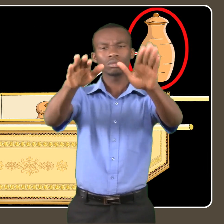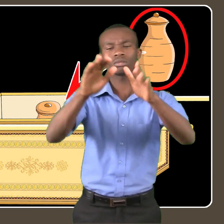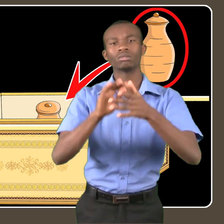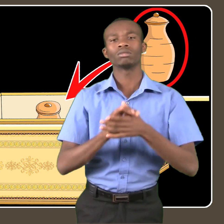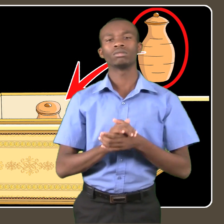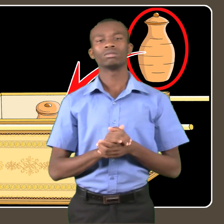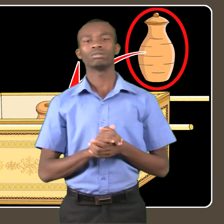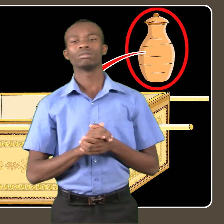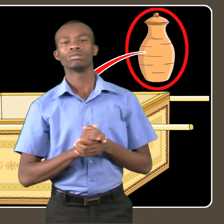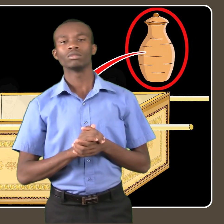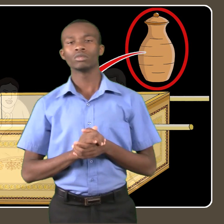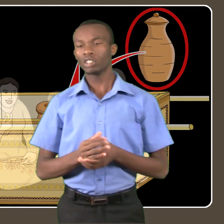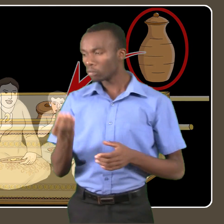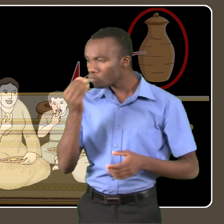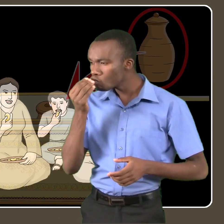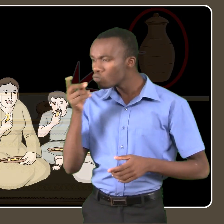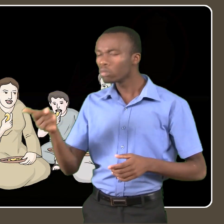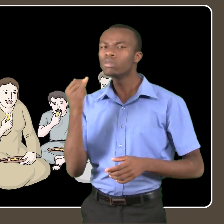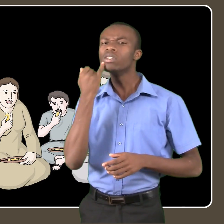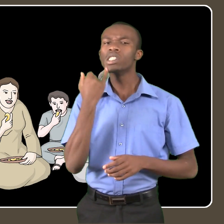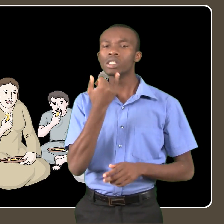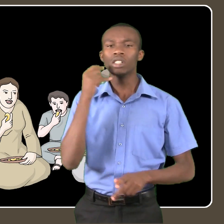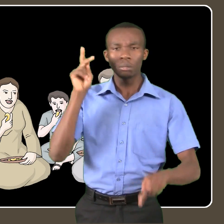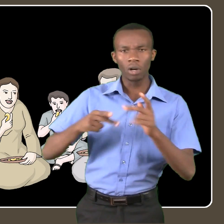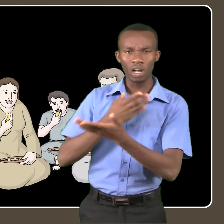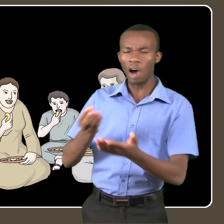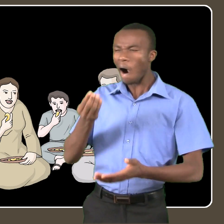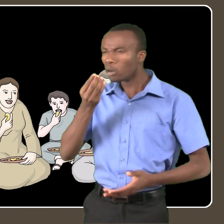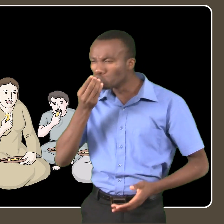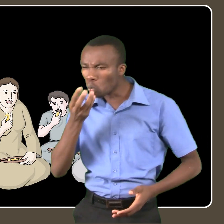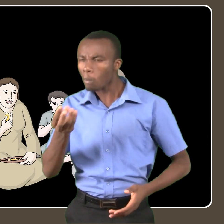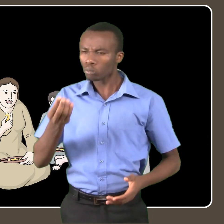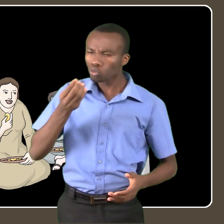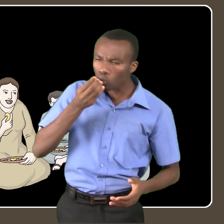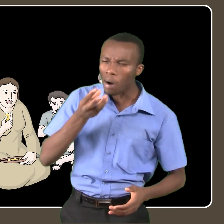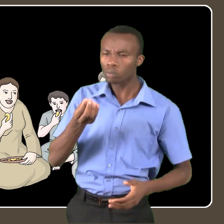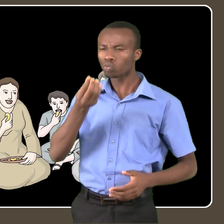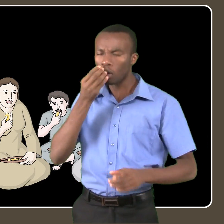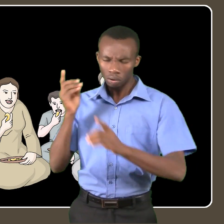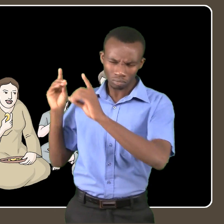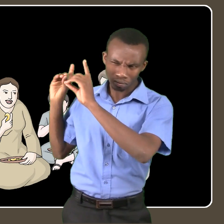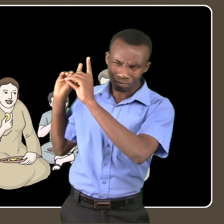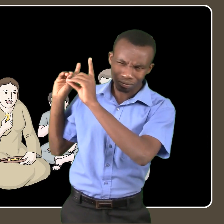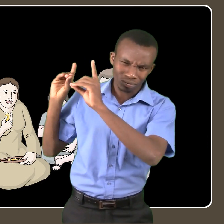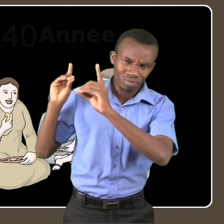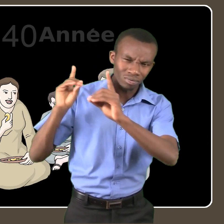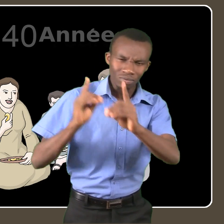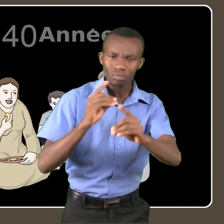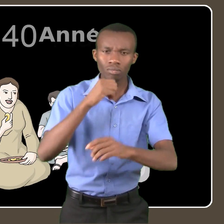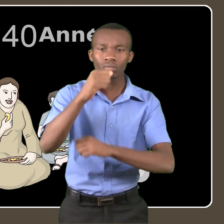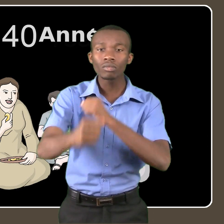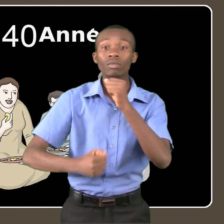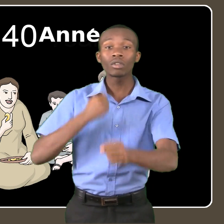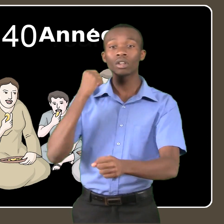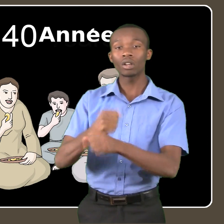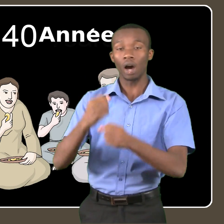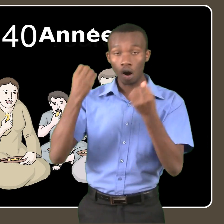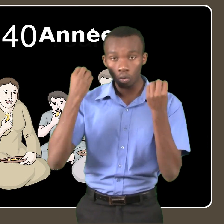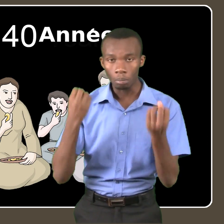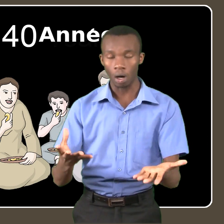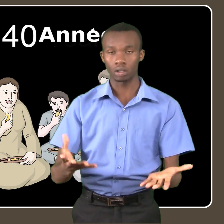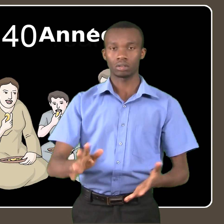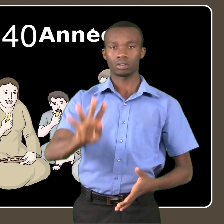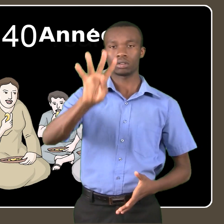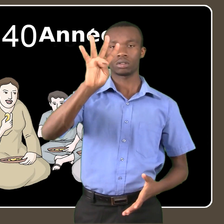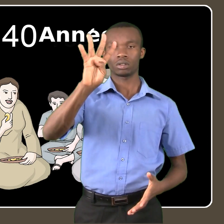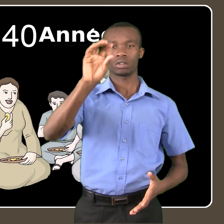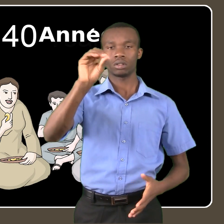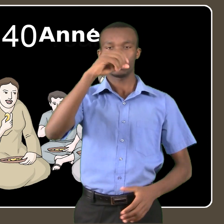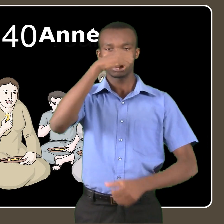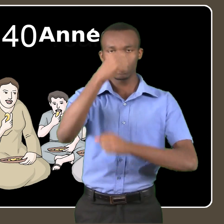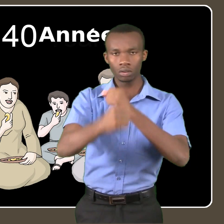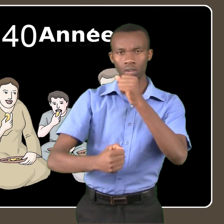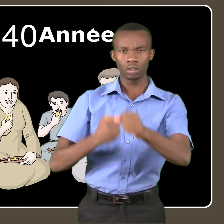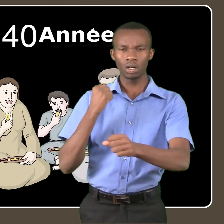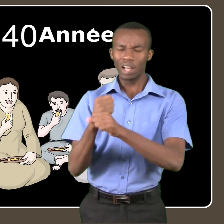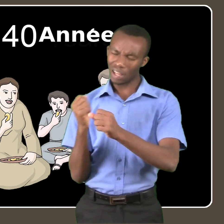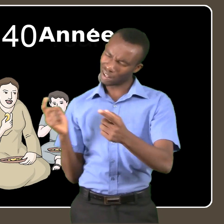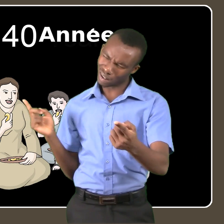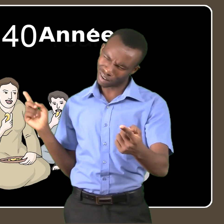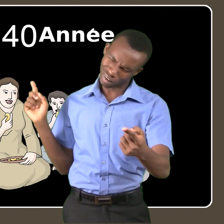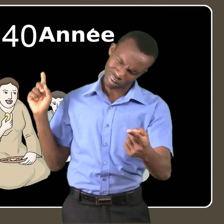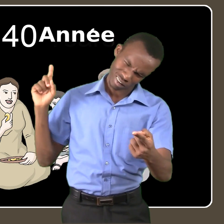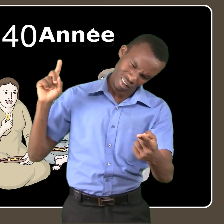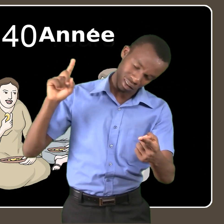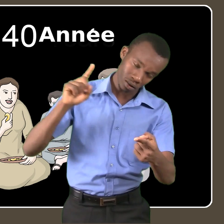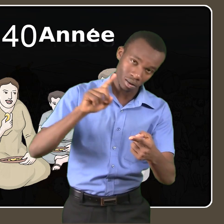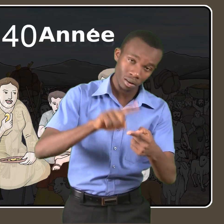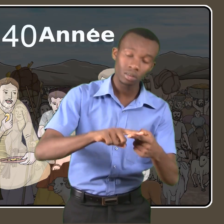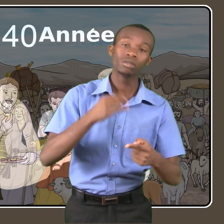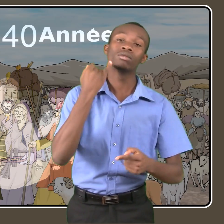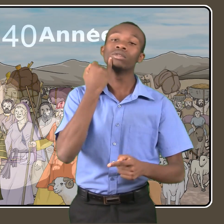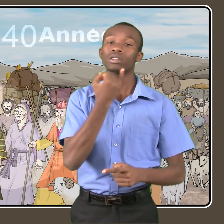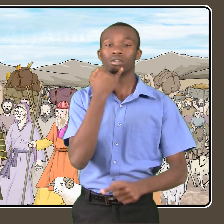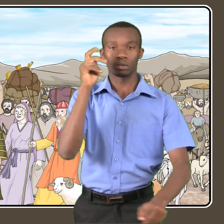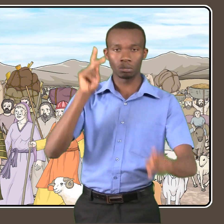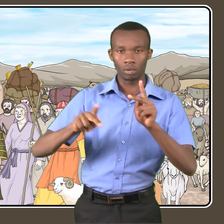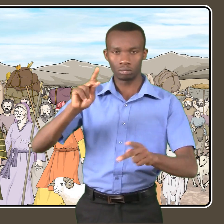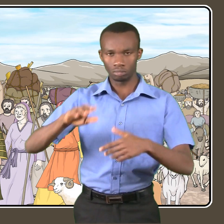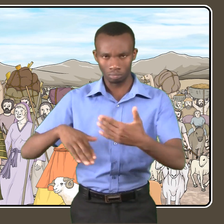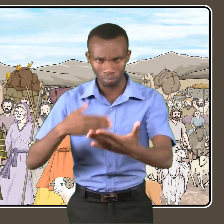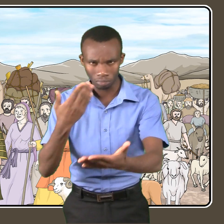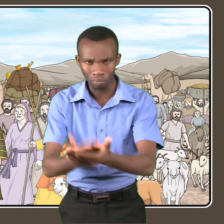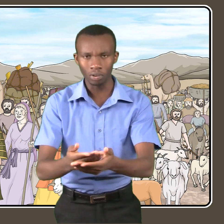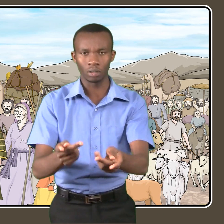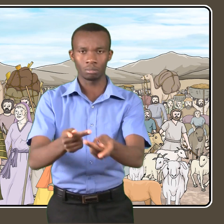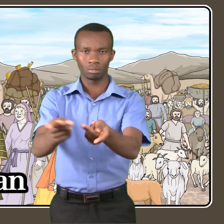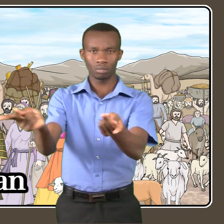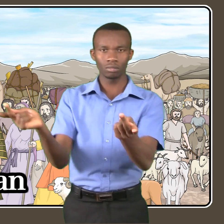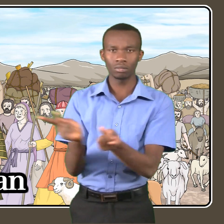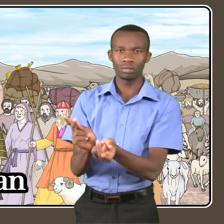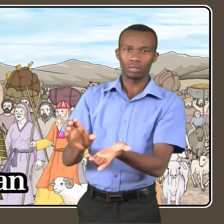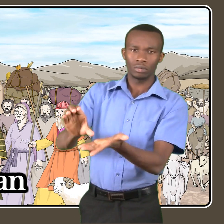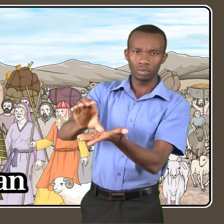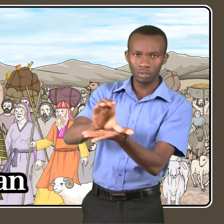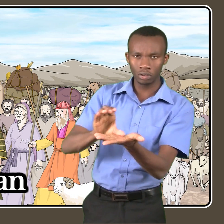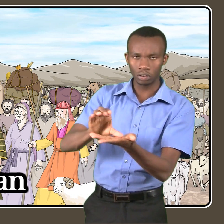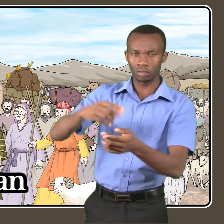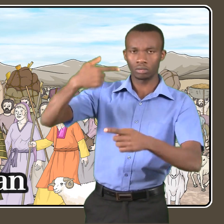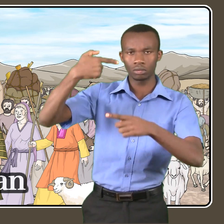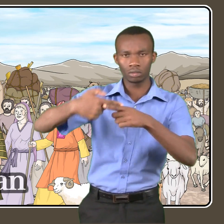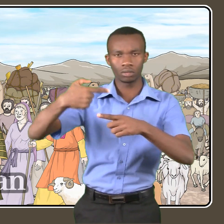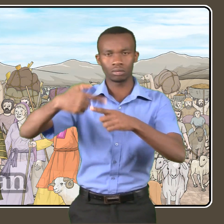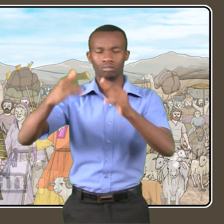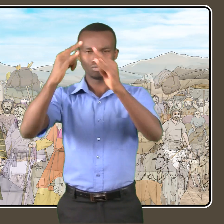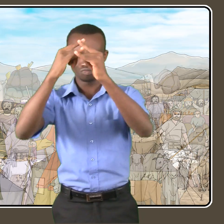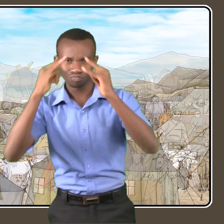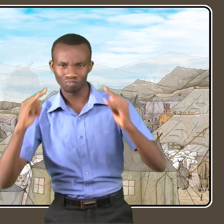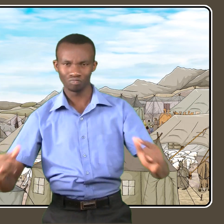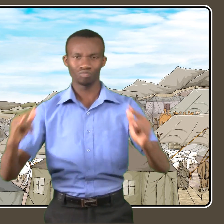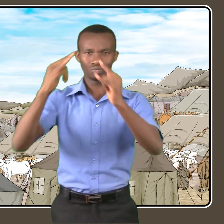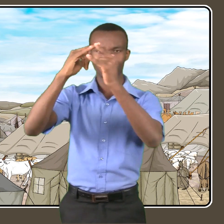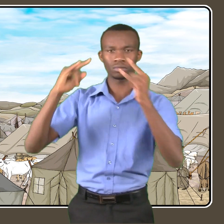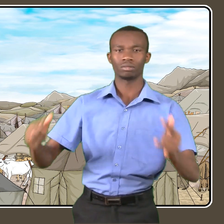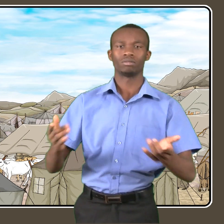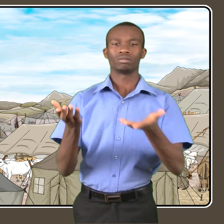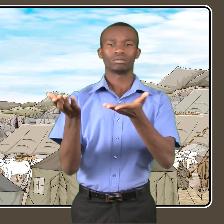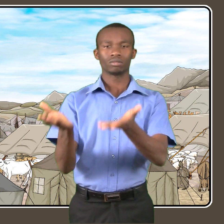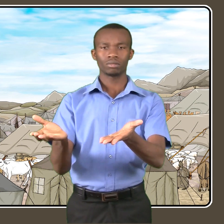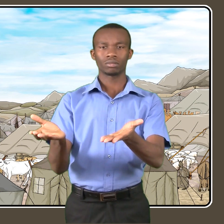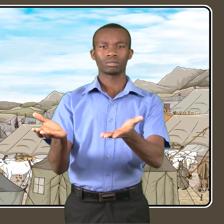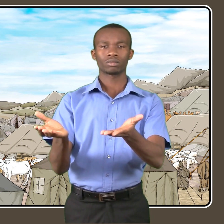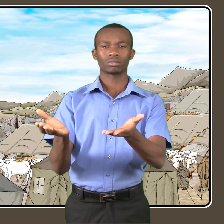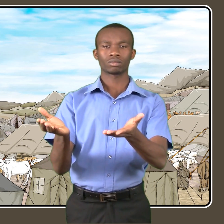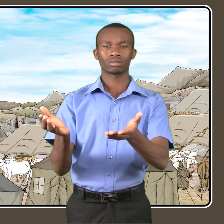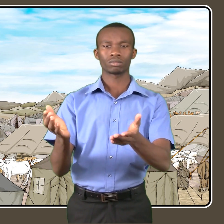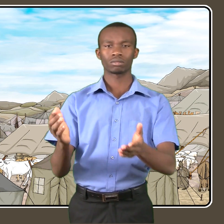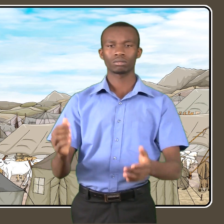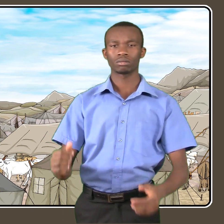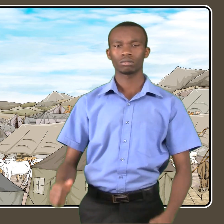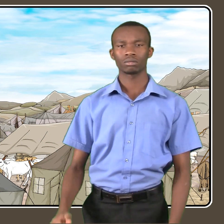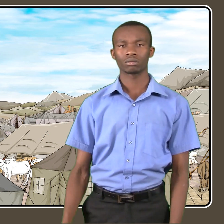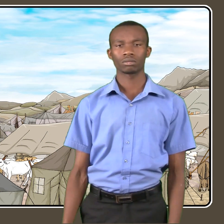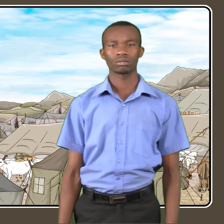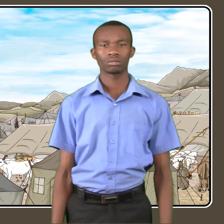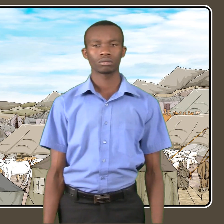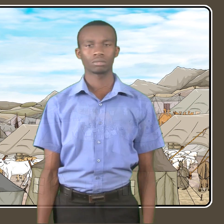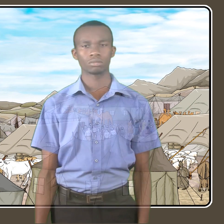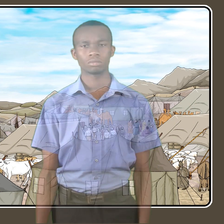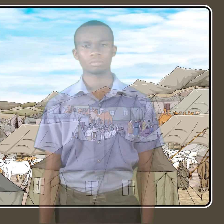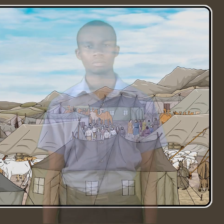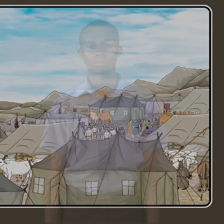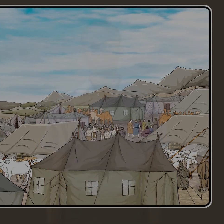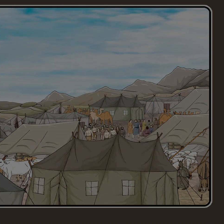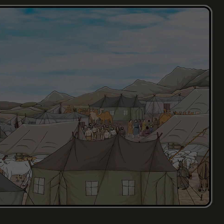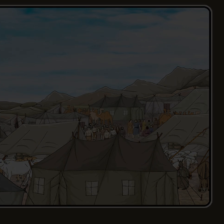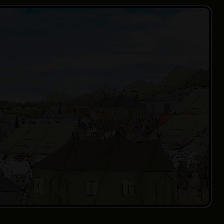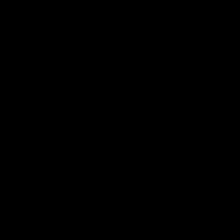The Israelites ate manna forty years, until they came to a land where they could settle; they ate manna until they reached the border of Canaan.